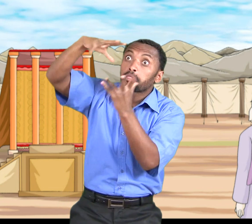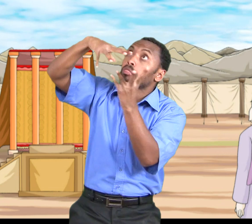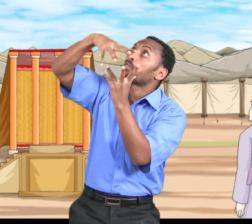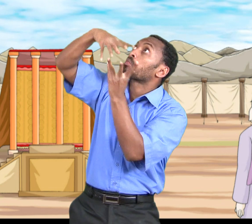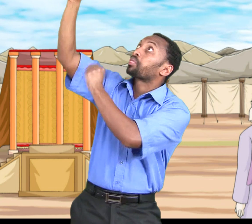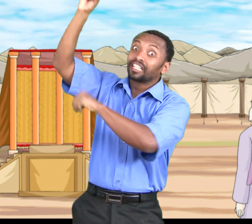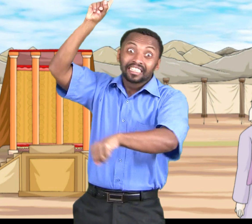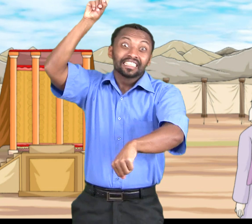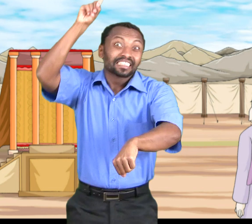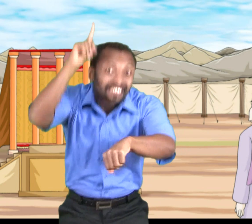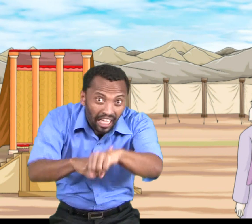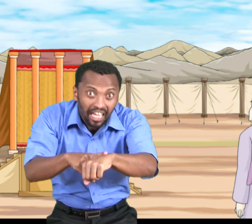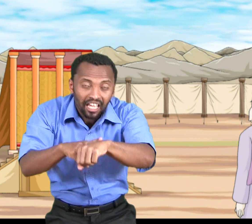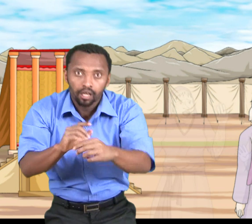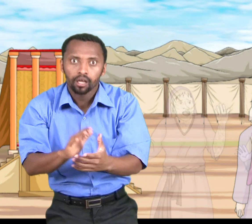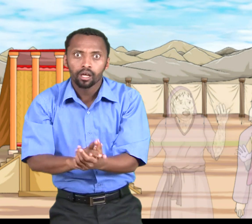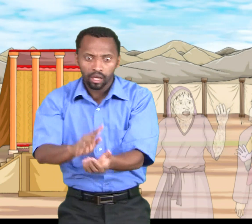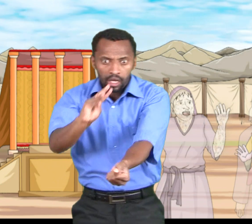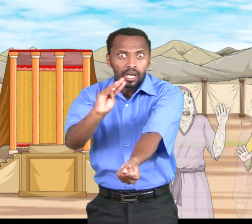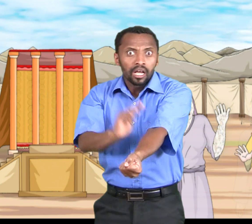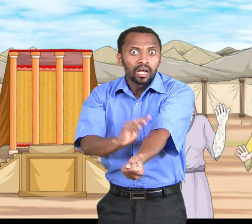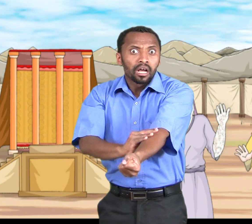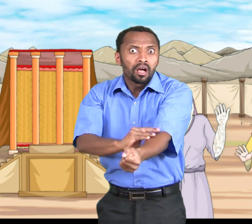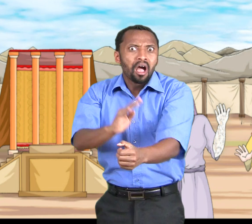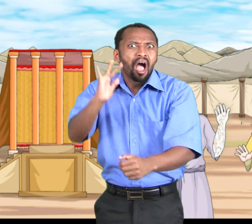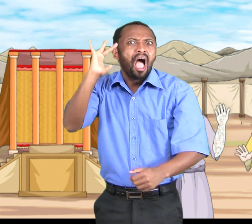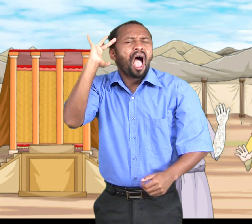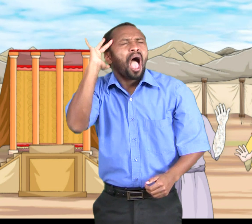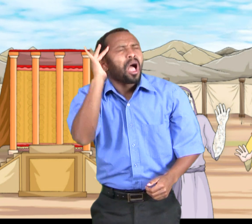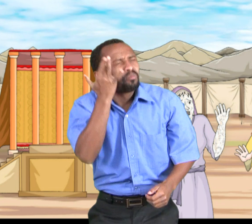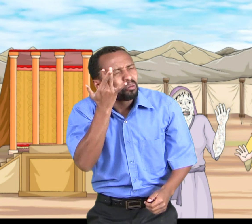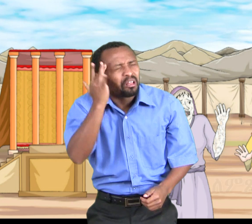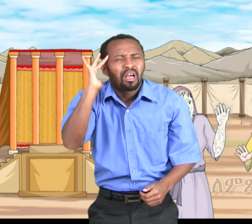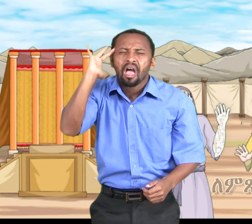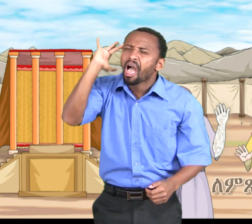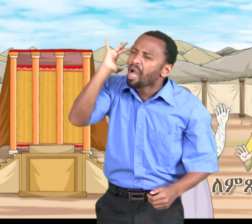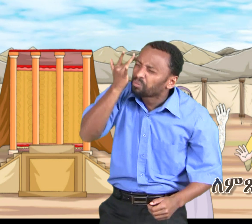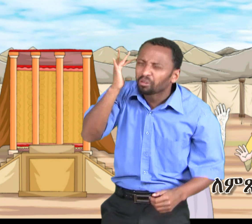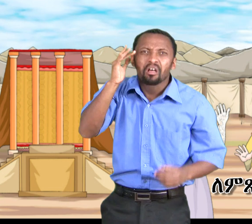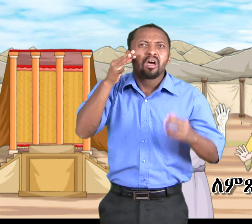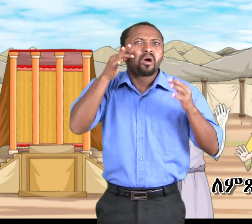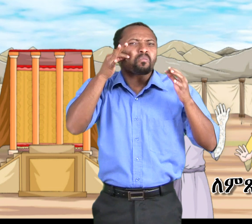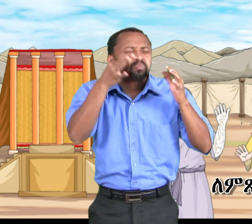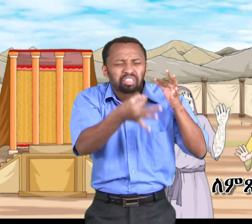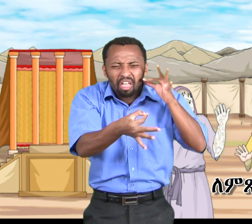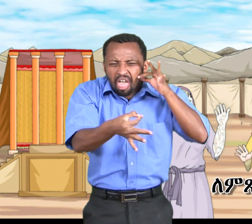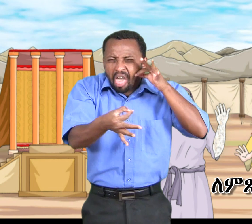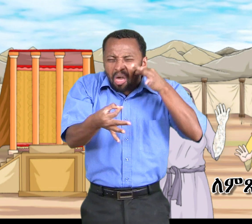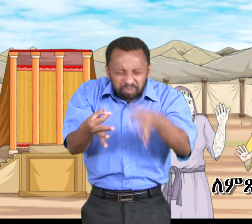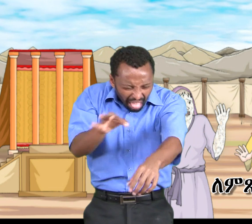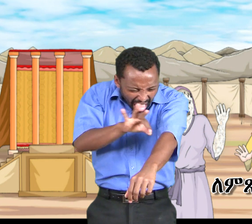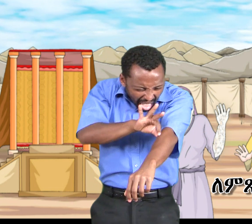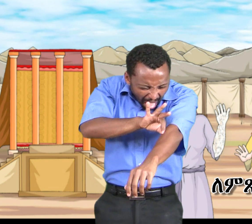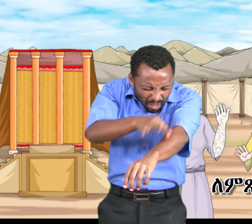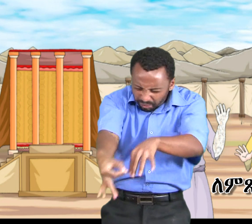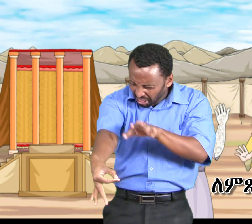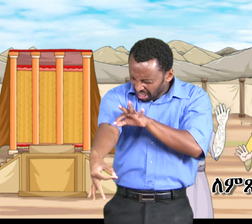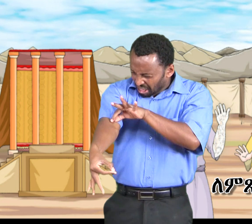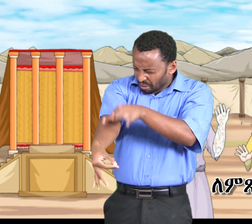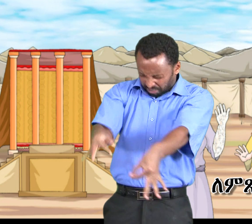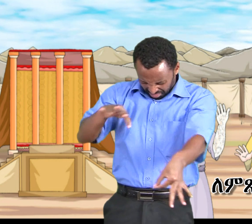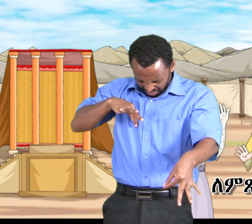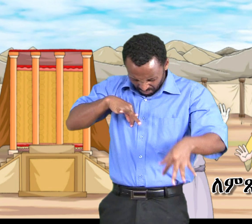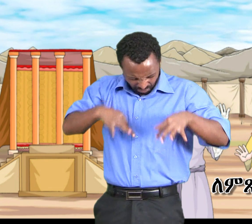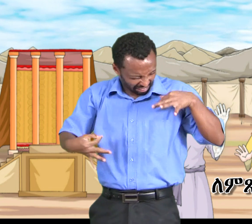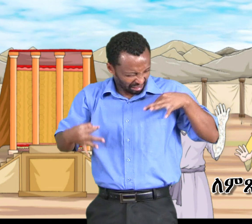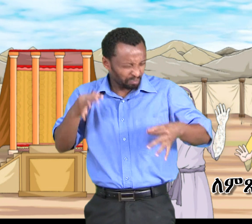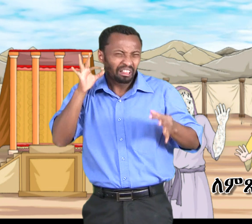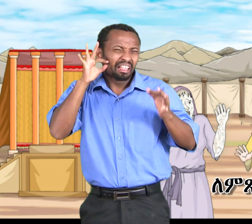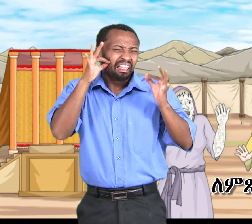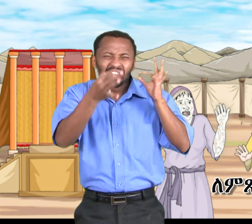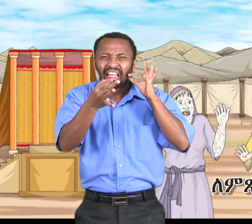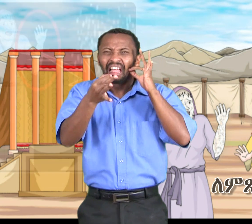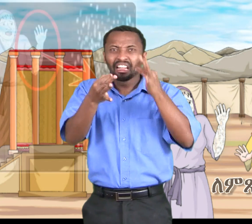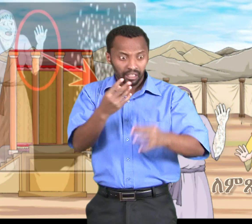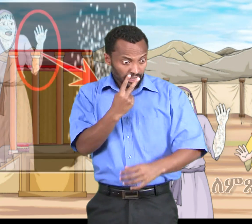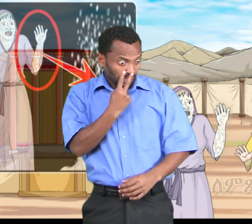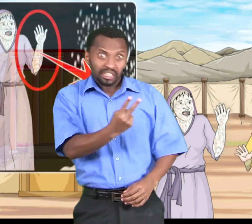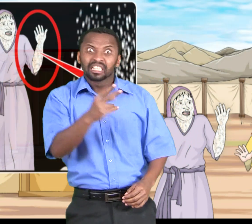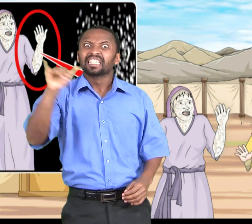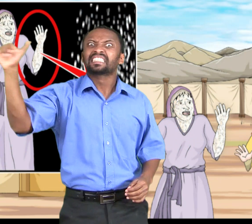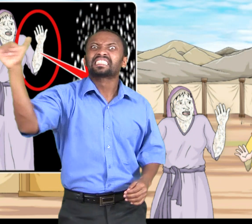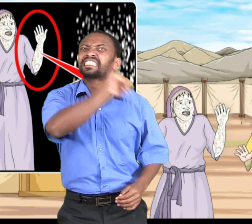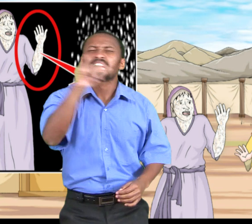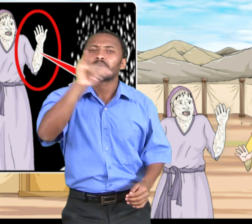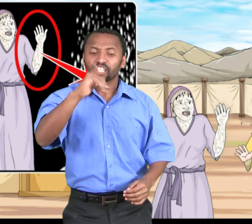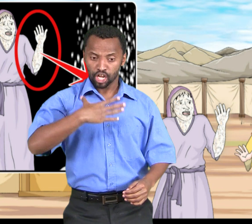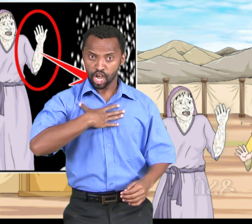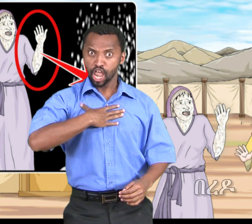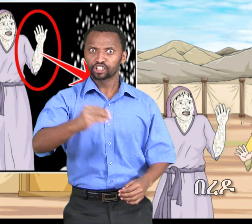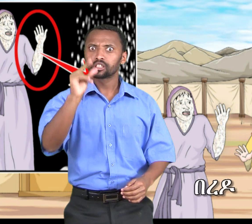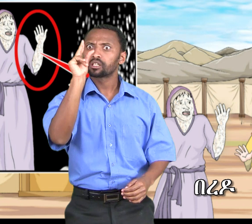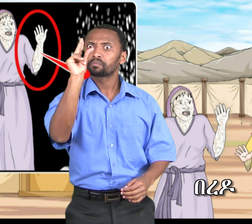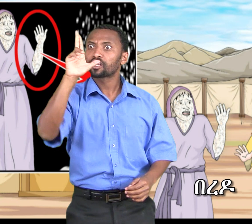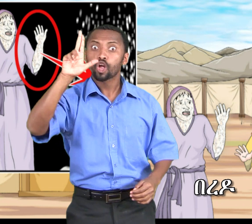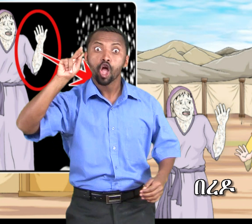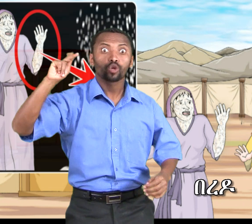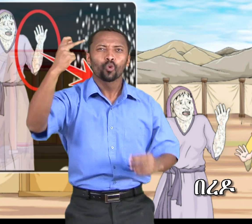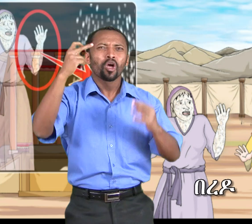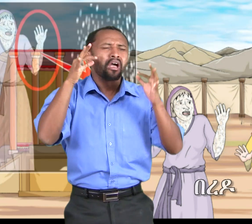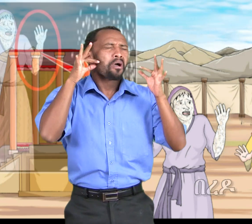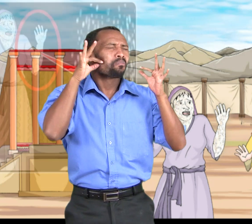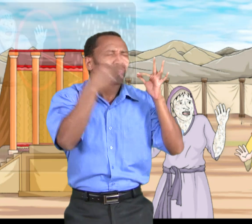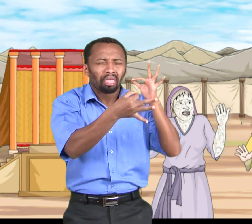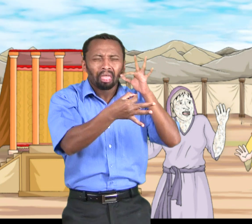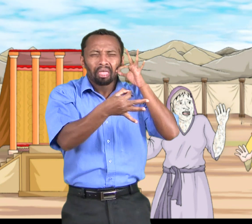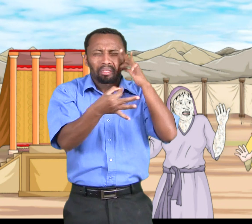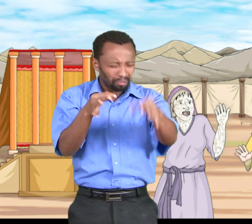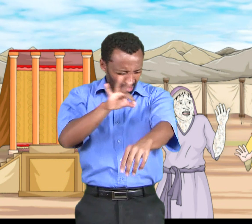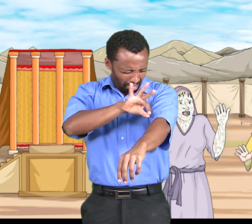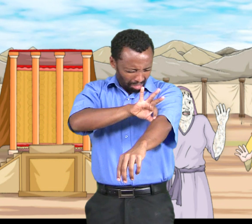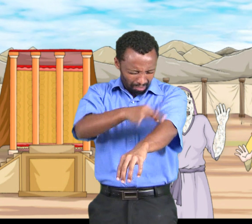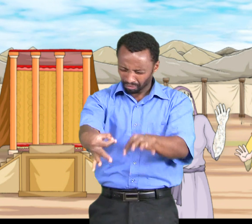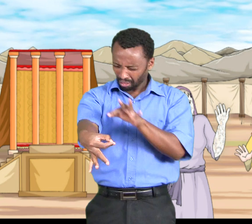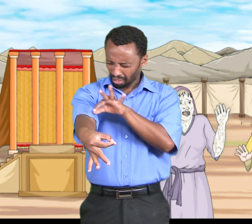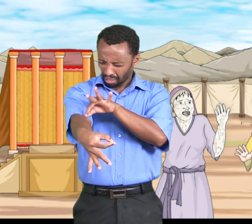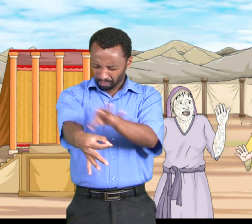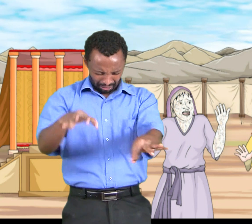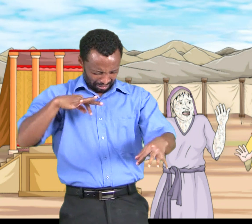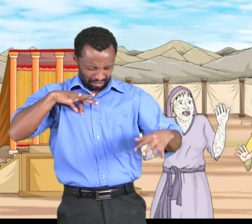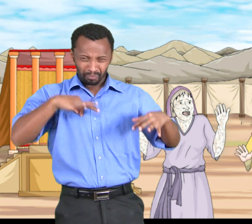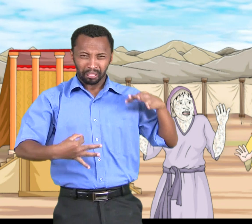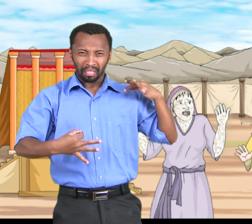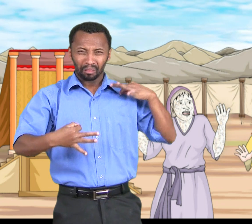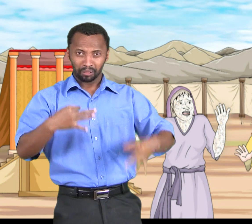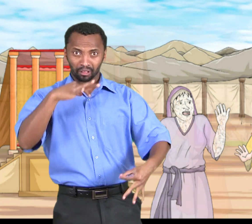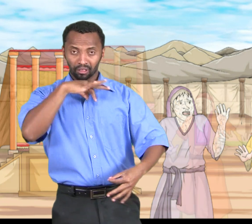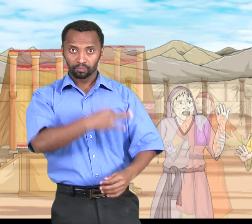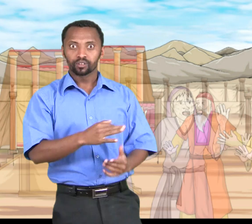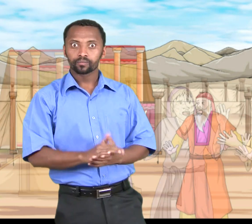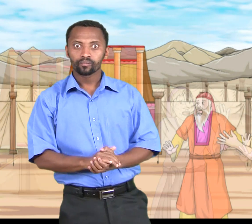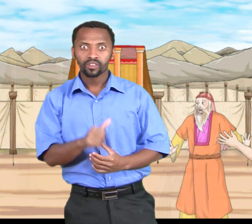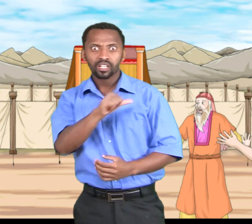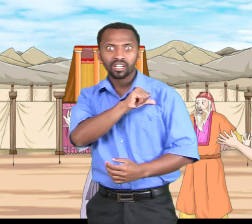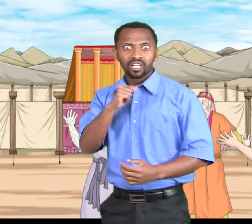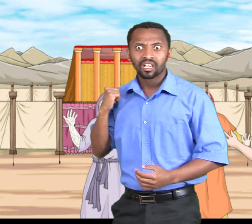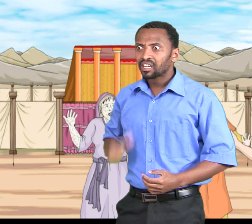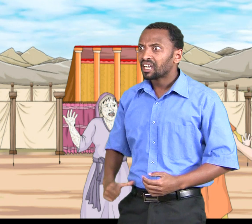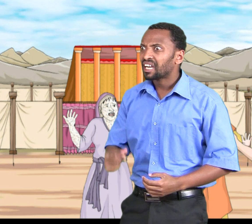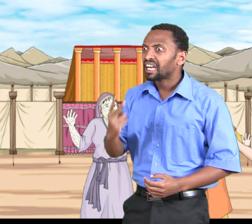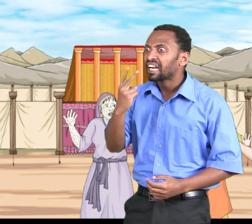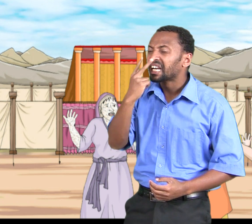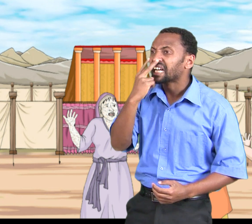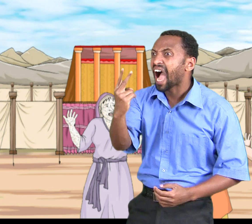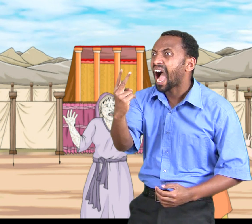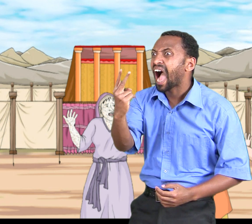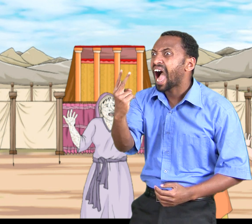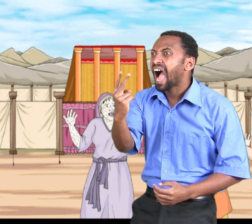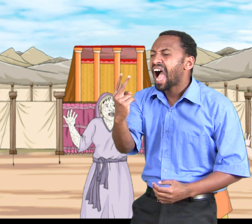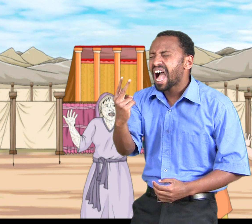As the cloud lifted from above the Tent, suddenly Miriam became leprous, white as snow.